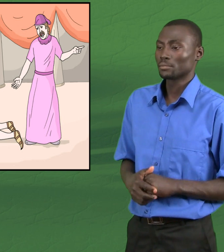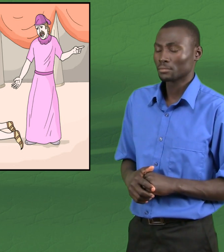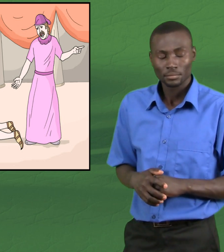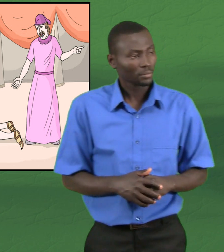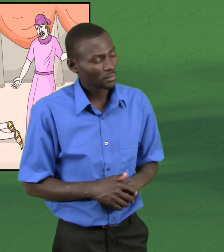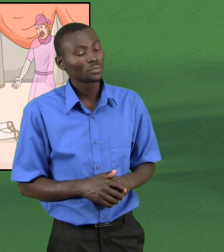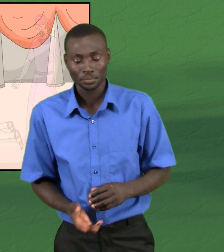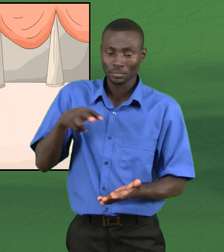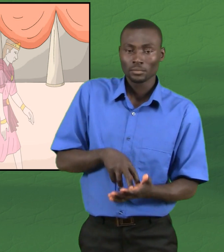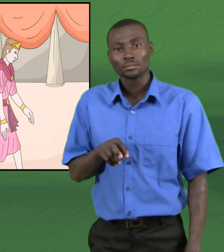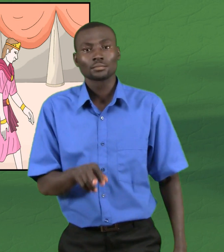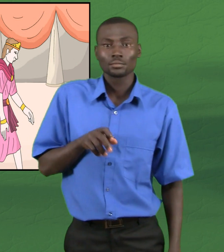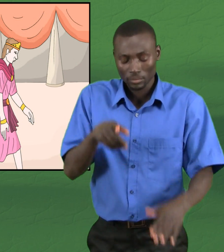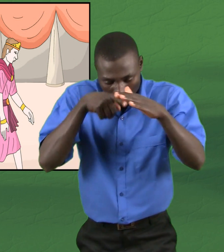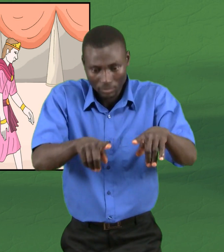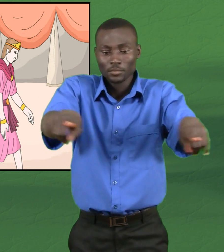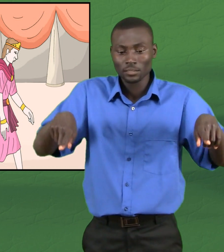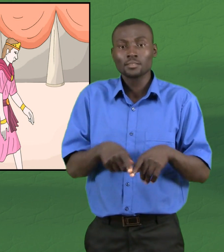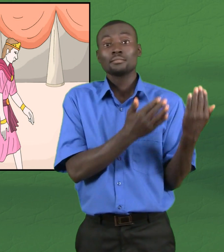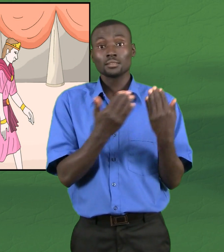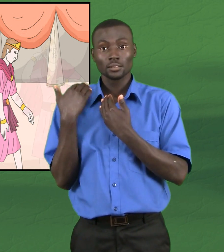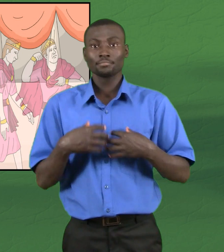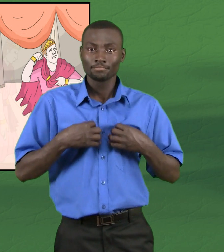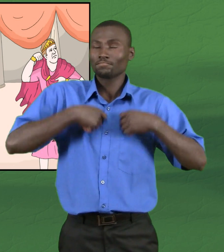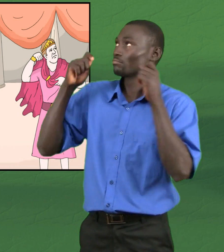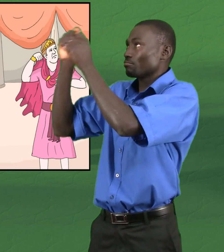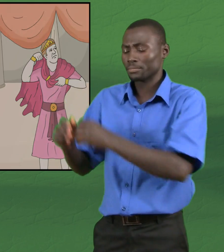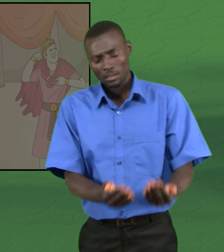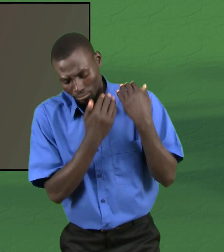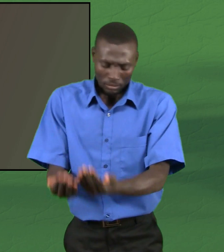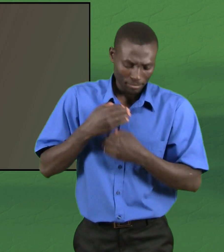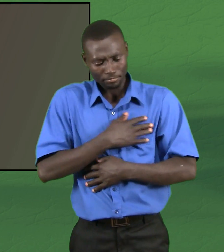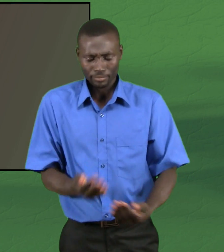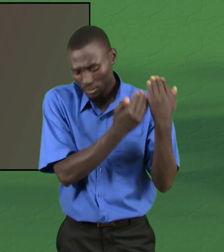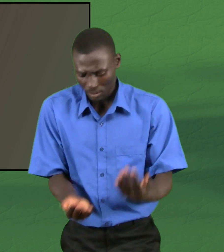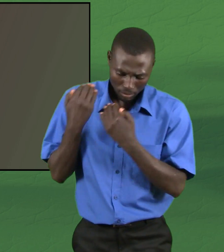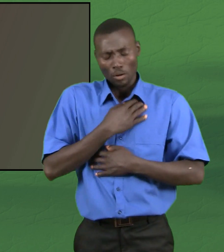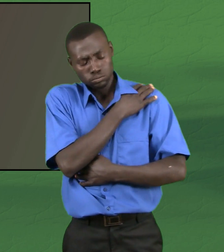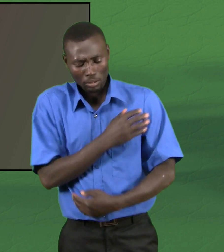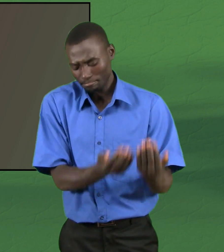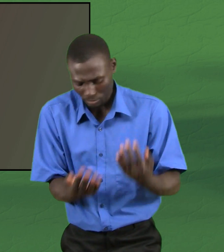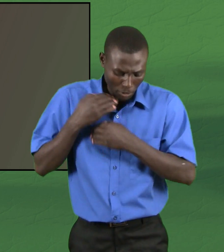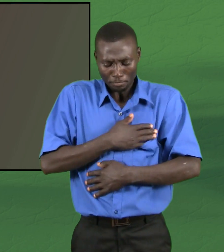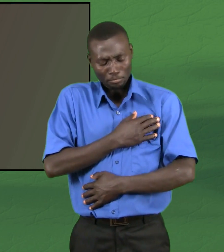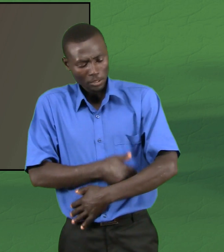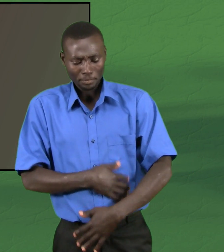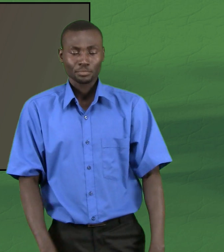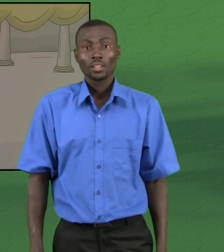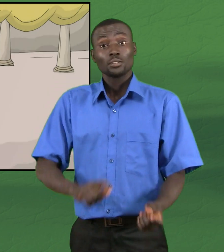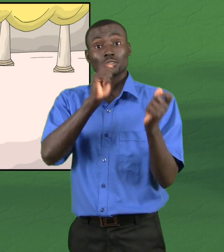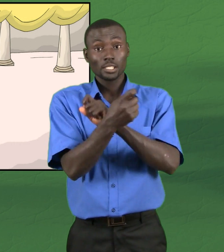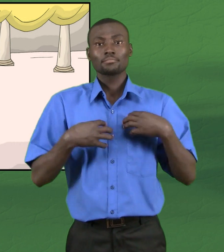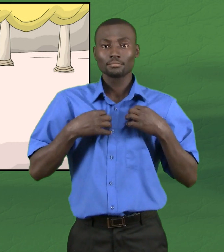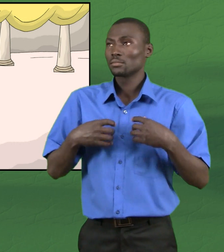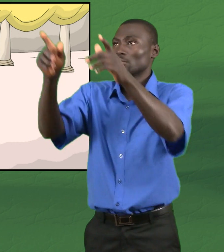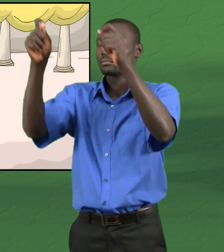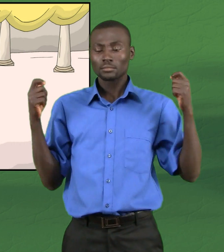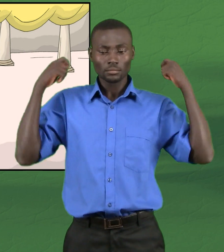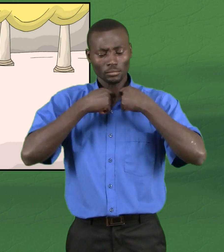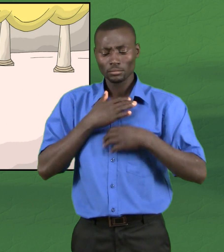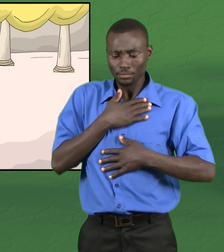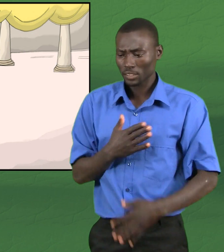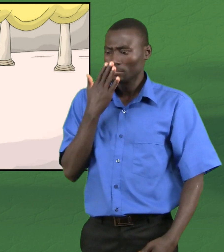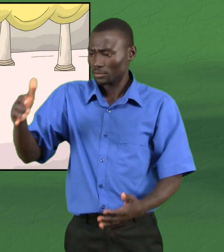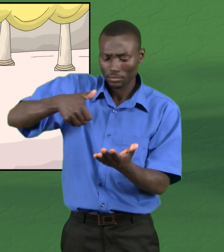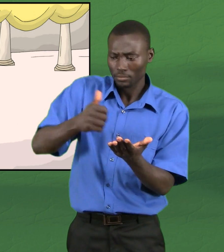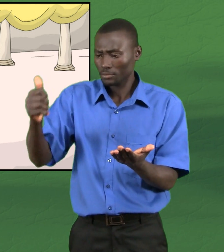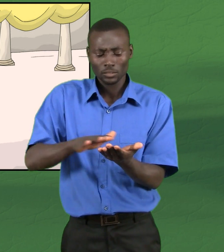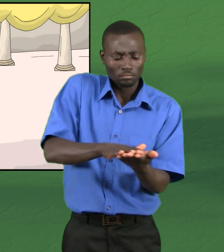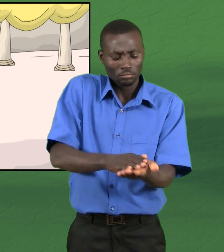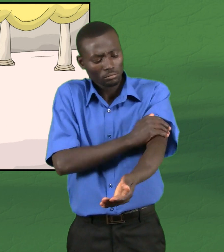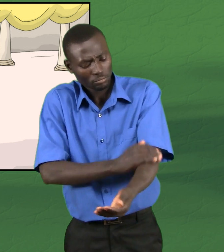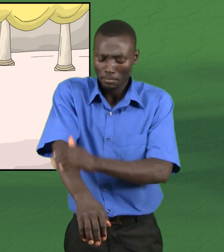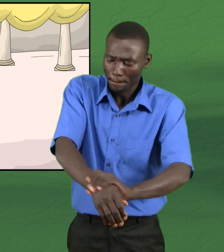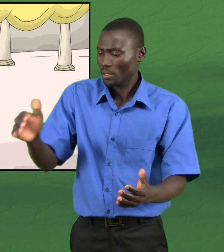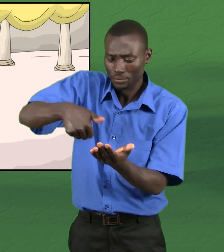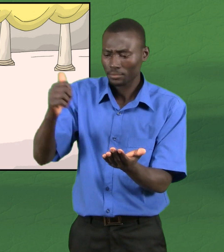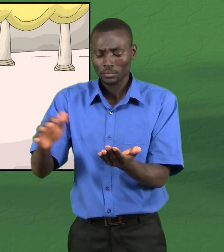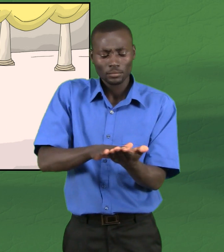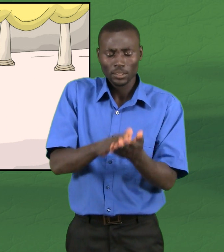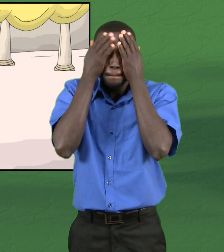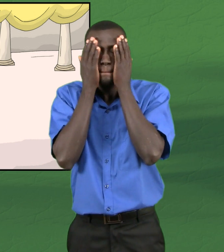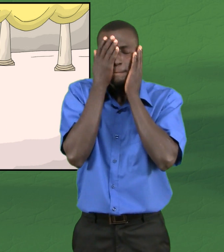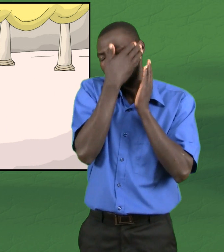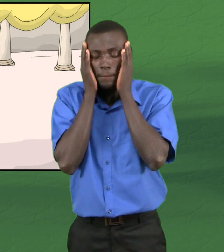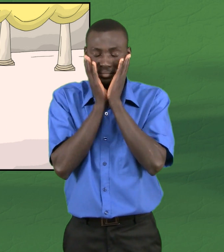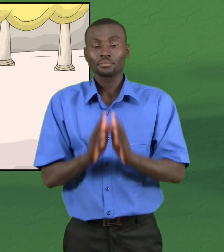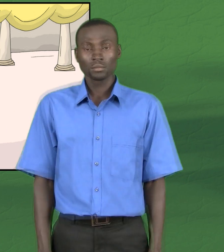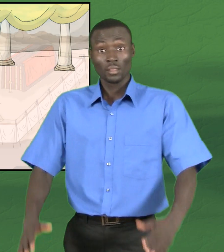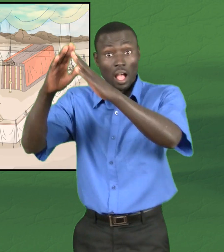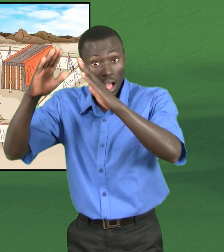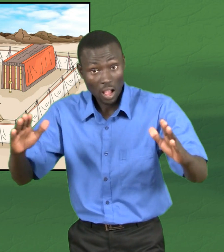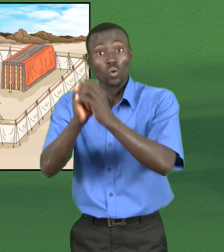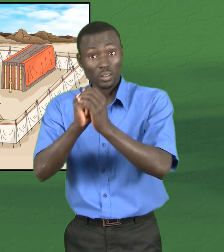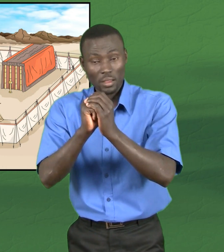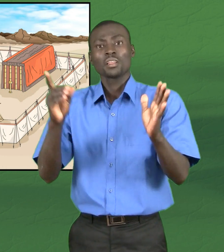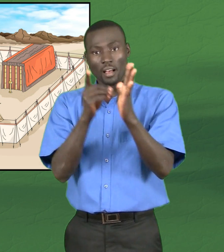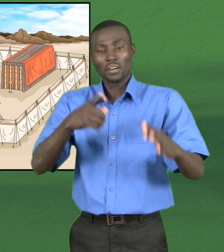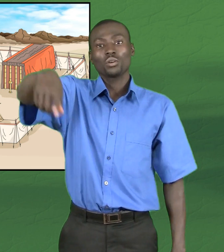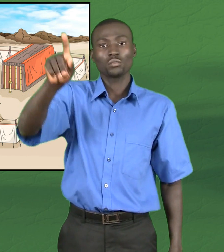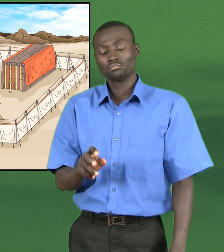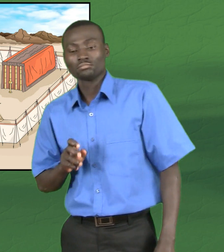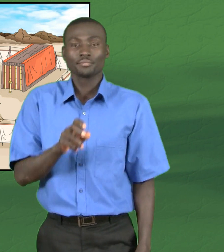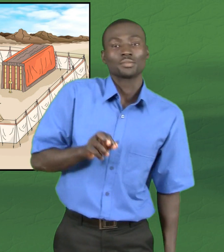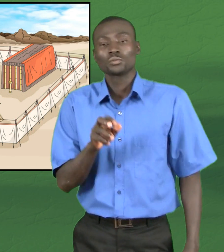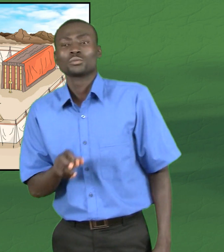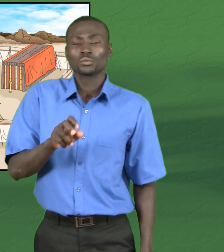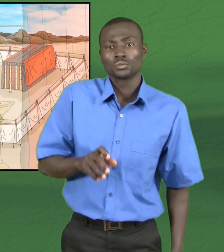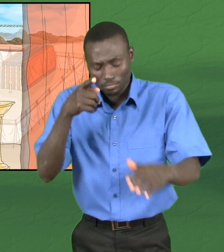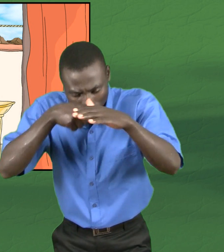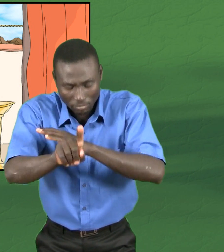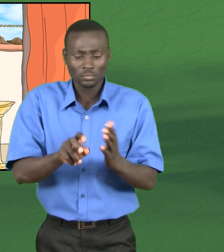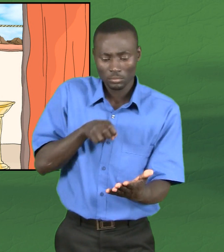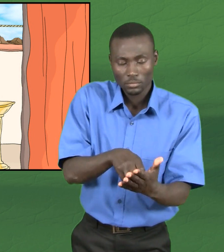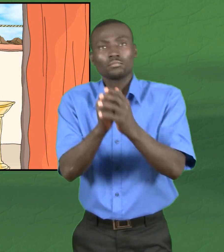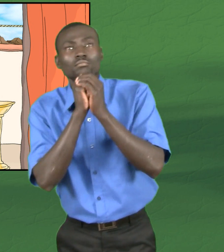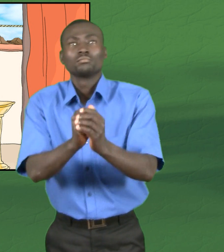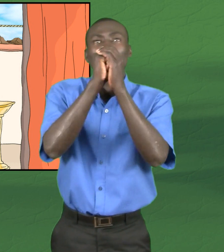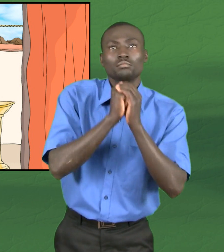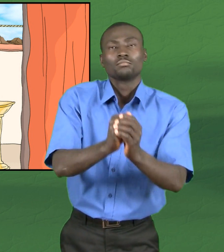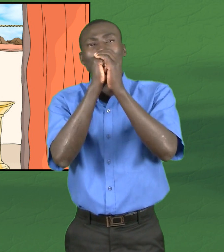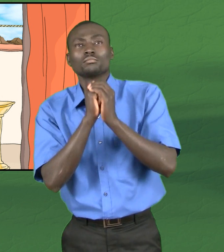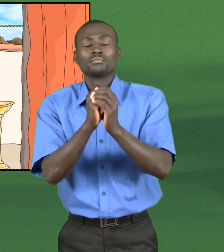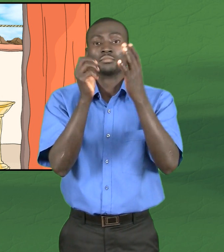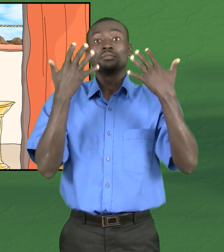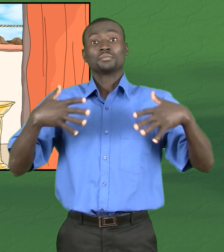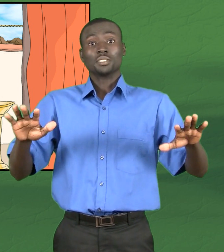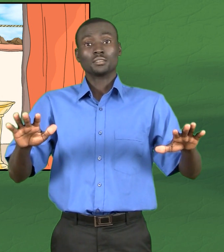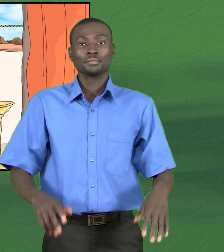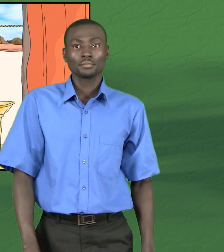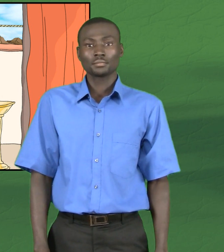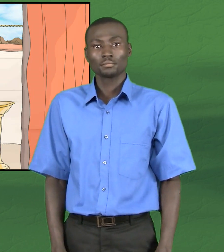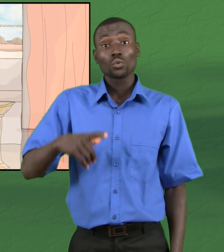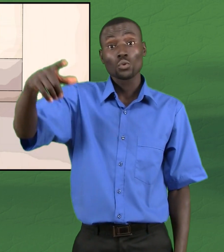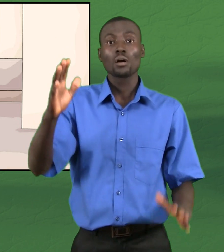Then David got up from the ground, washed and anointed himself, changed his clothes, and went into the house of the LORD and worshiped.